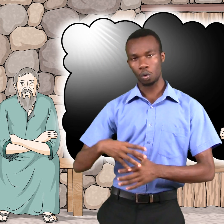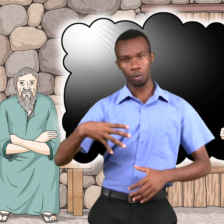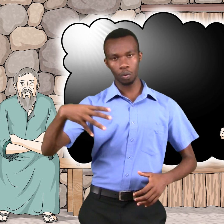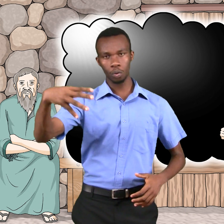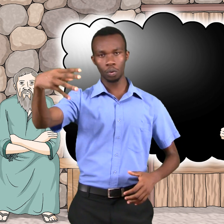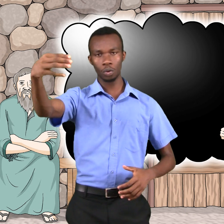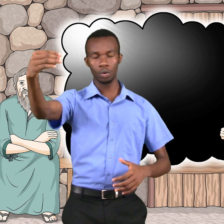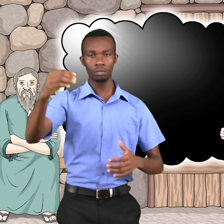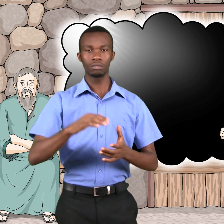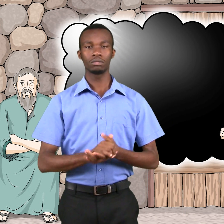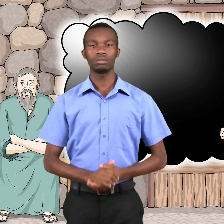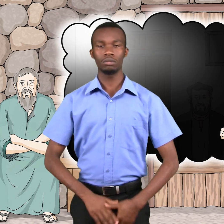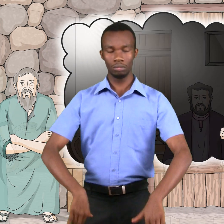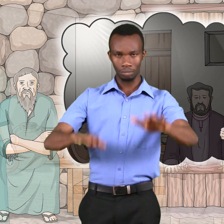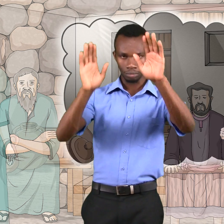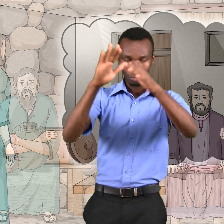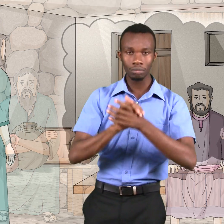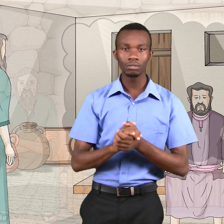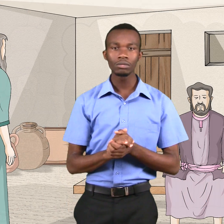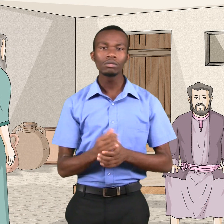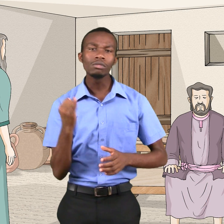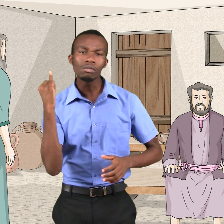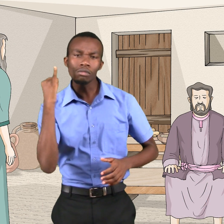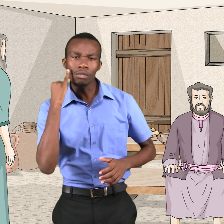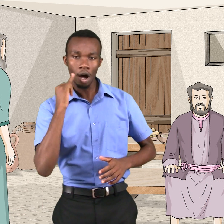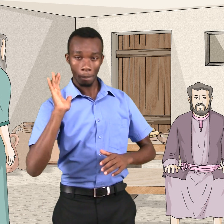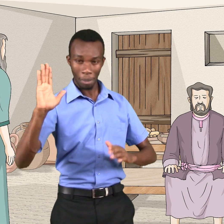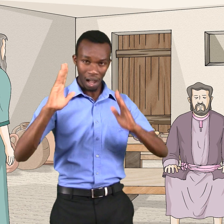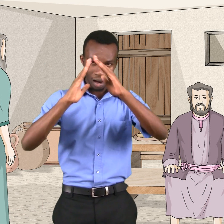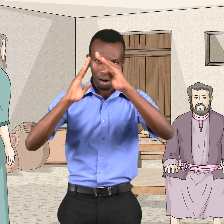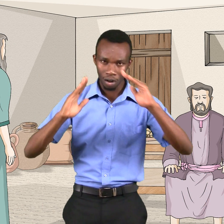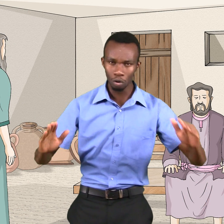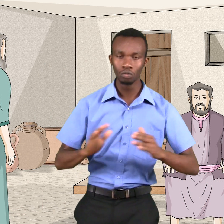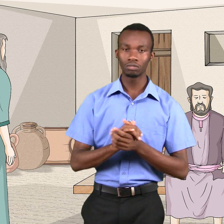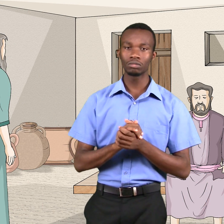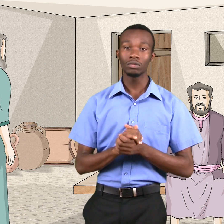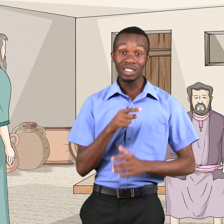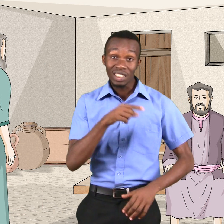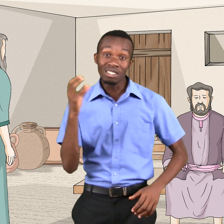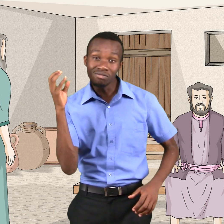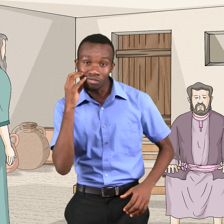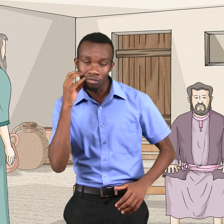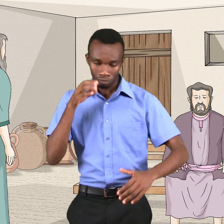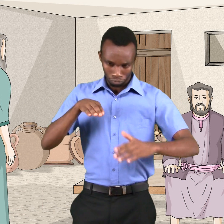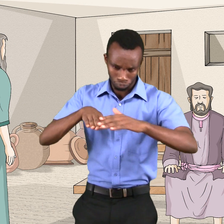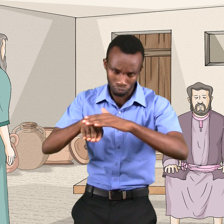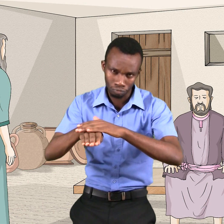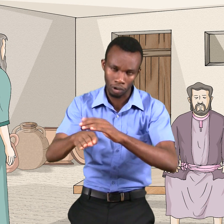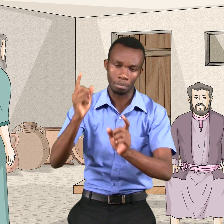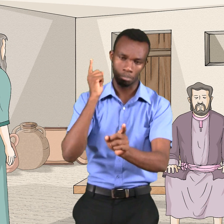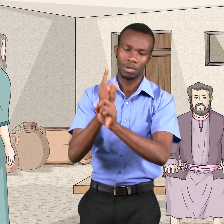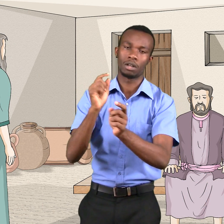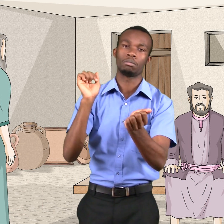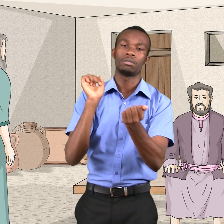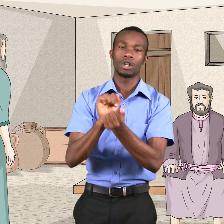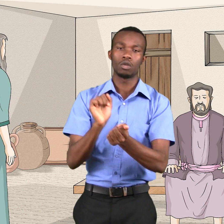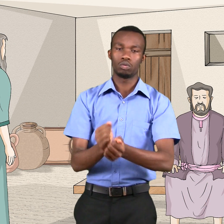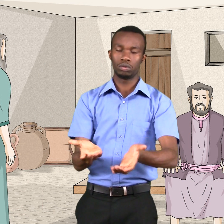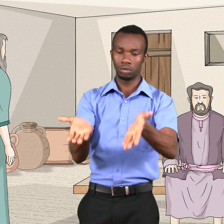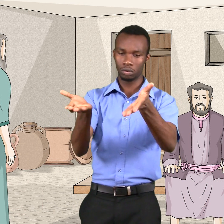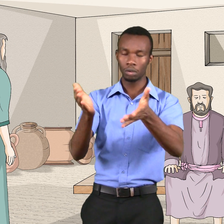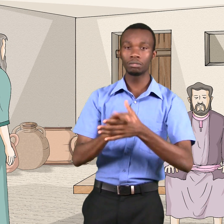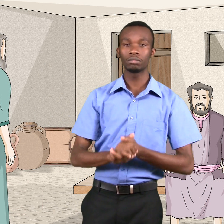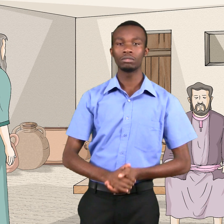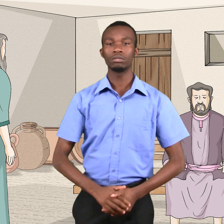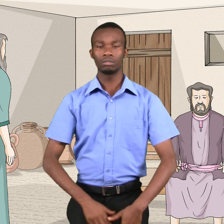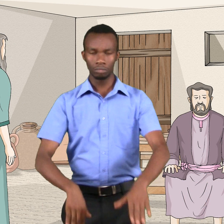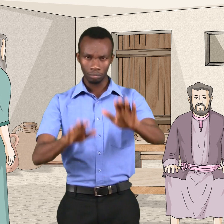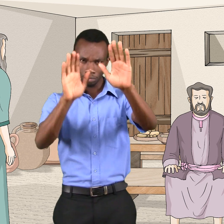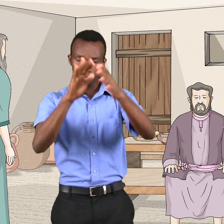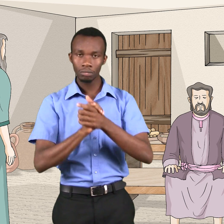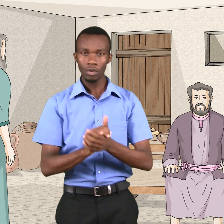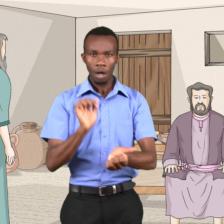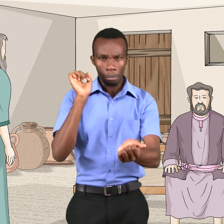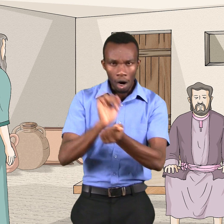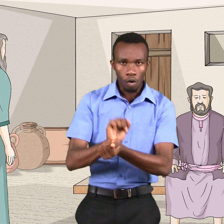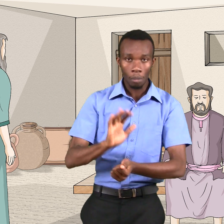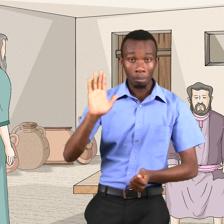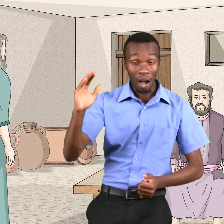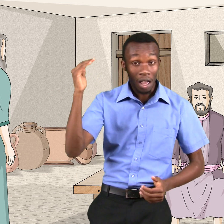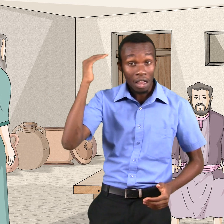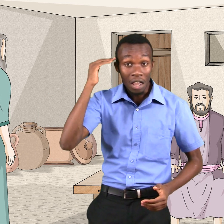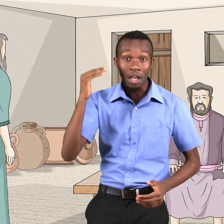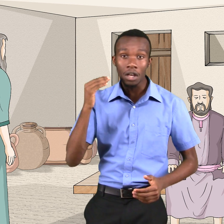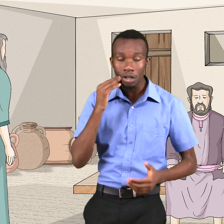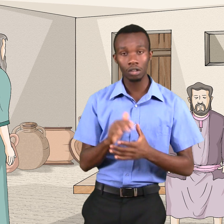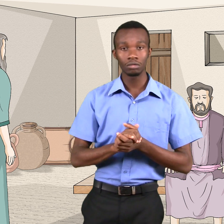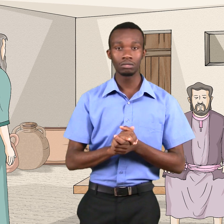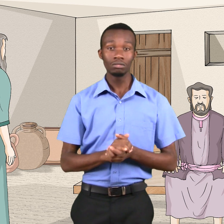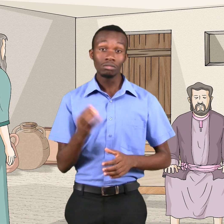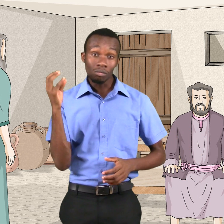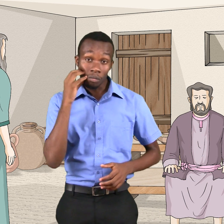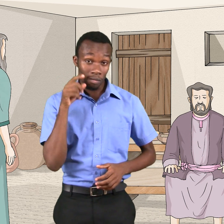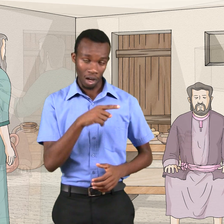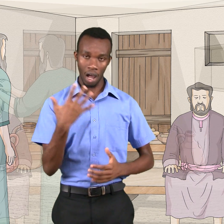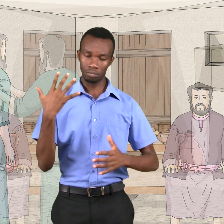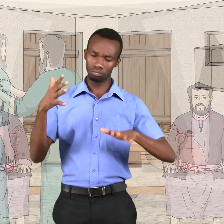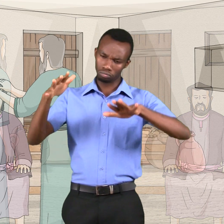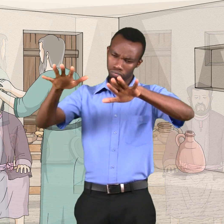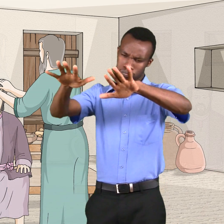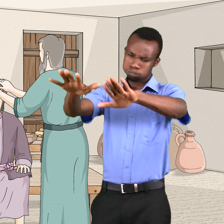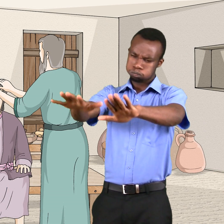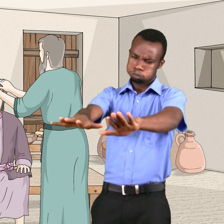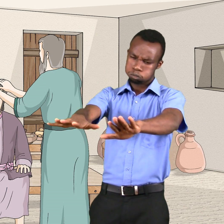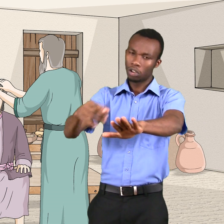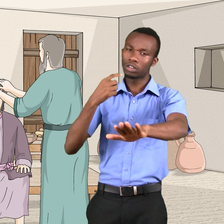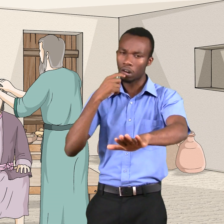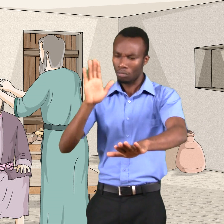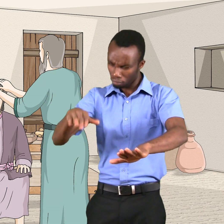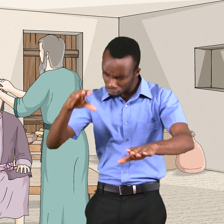So Ananias went to the house, and when he arrived, he placed his hands on Saul.